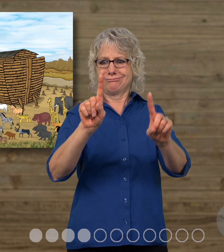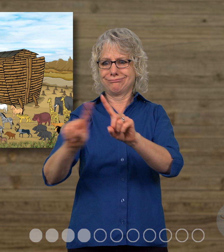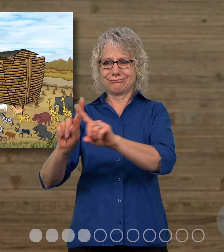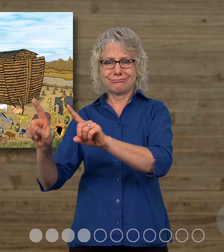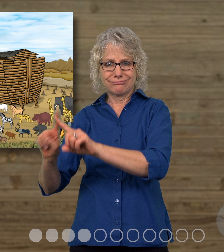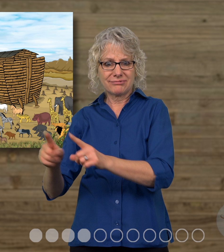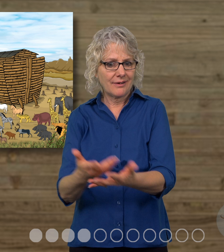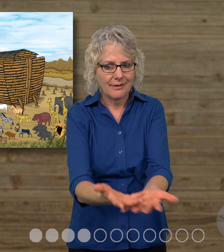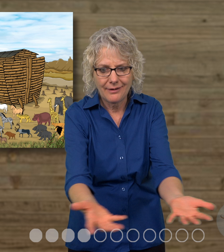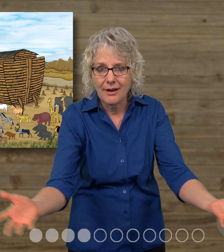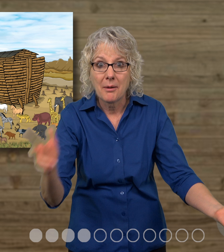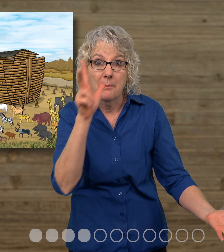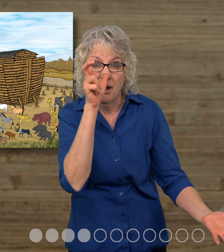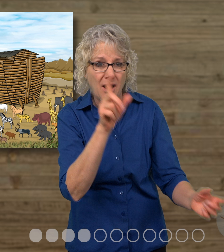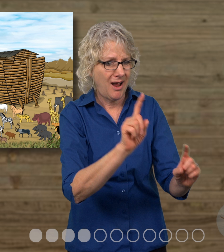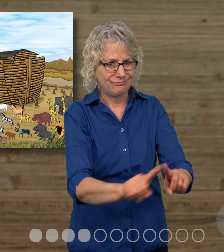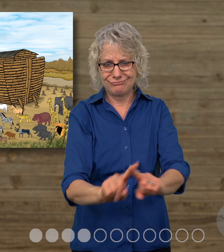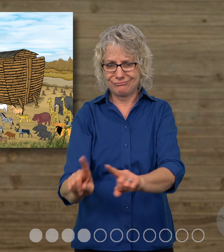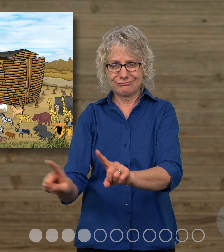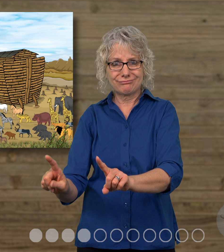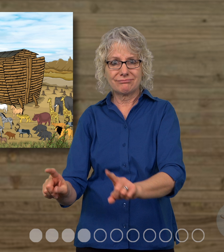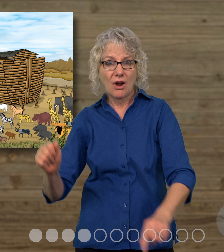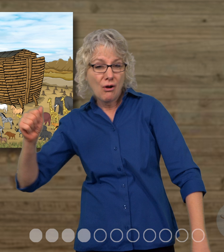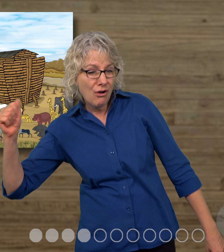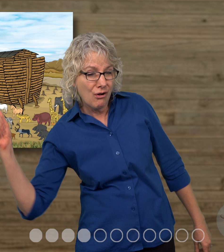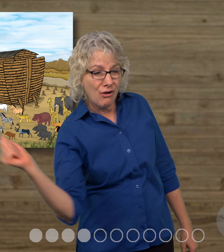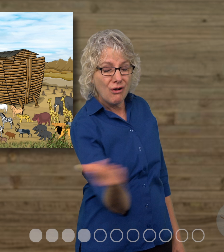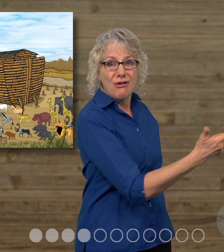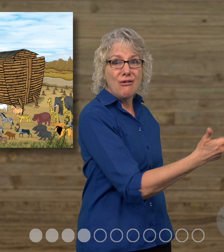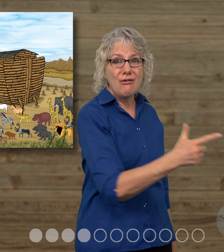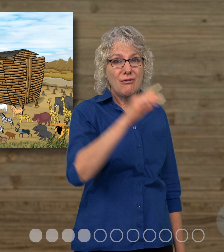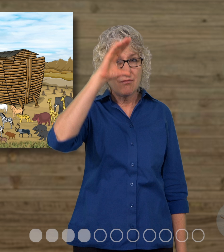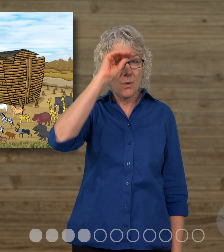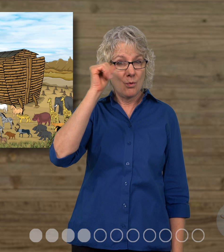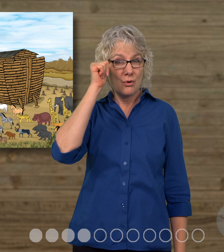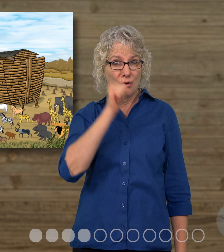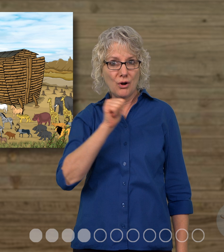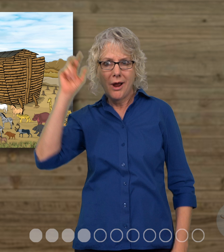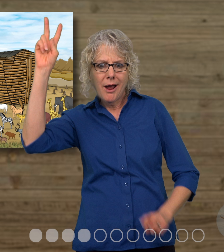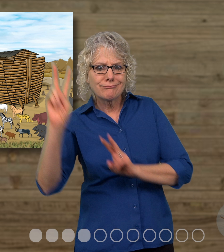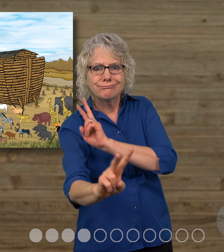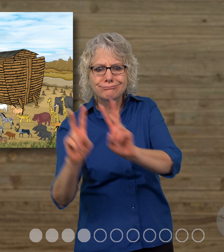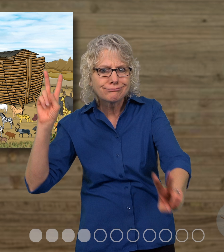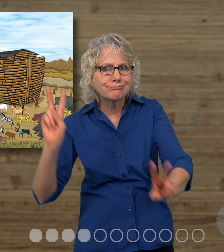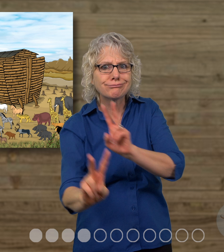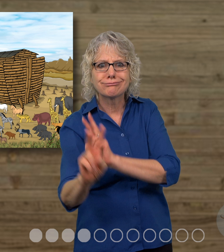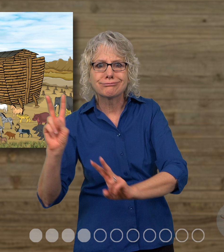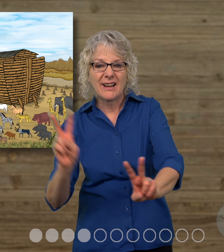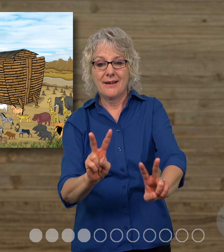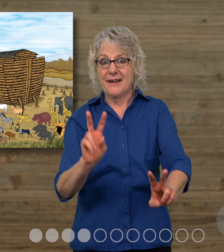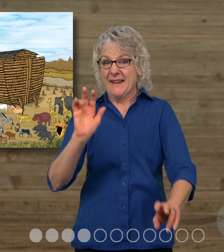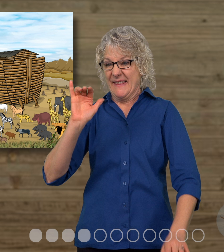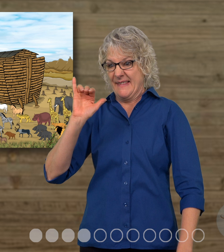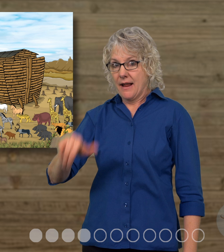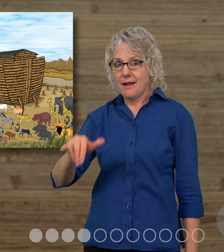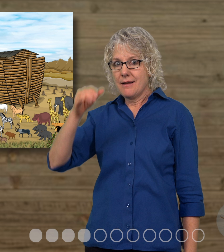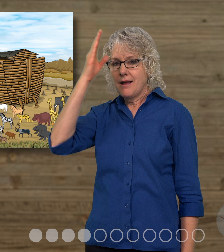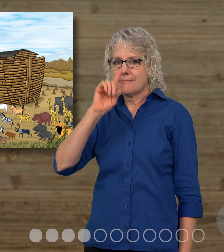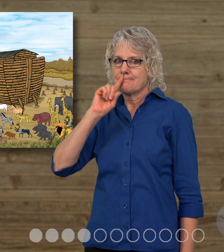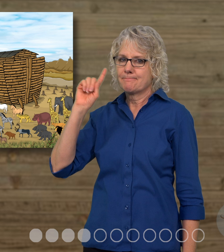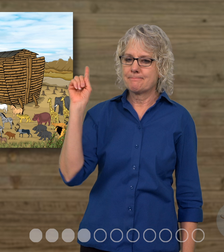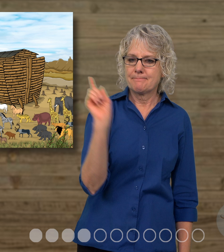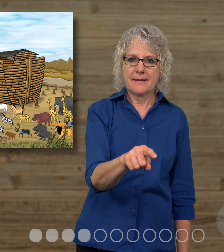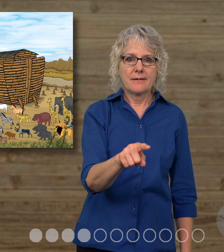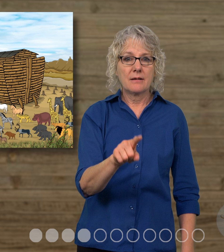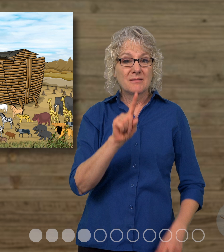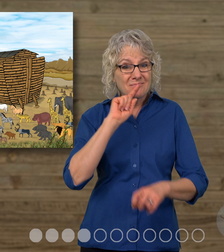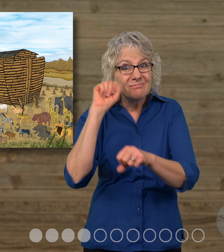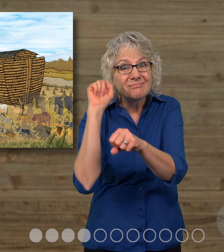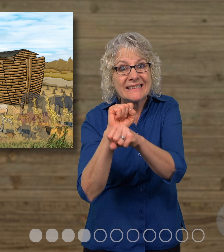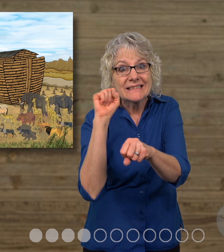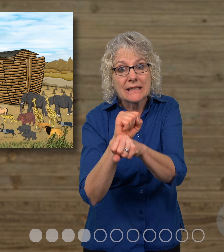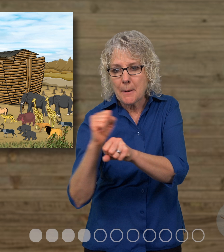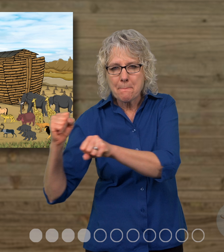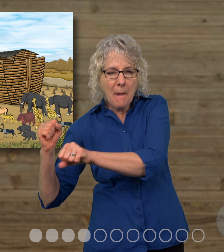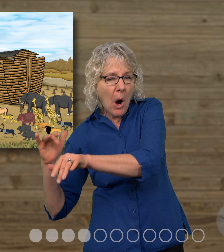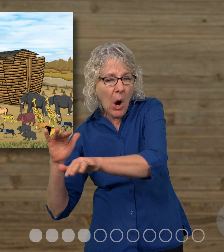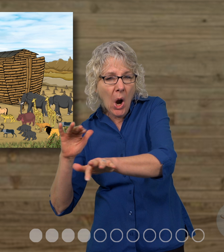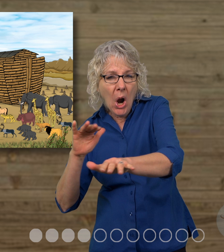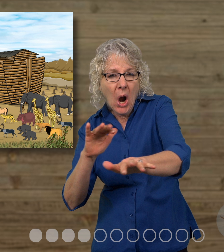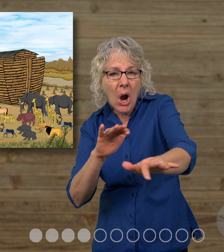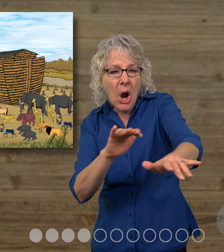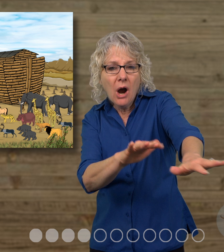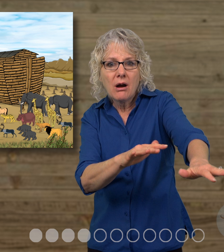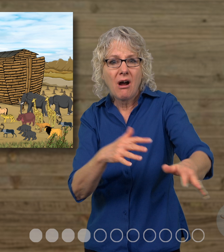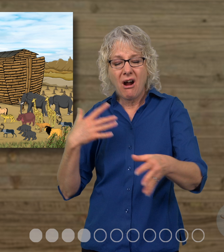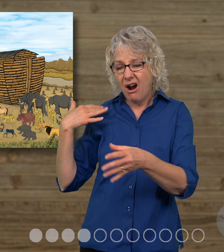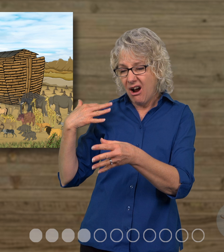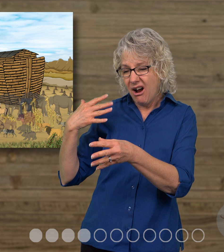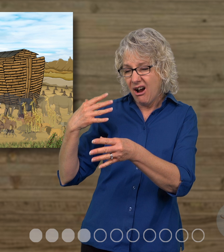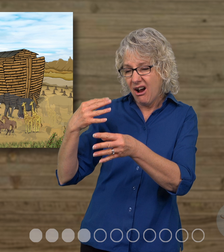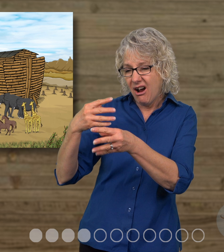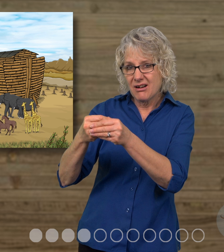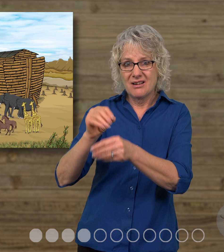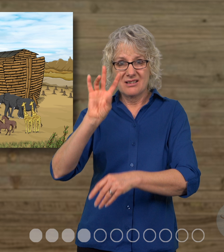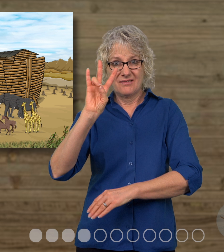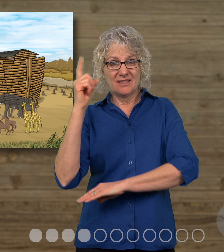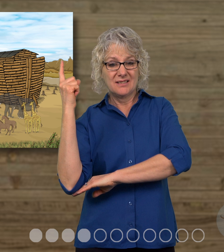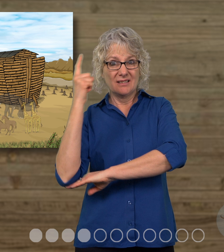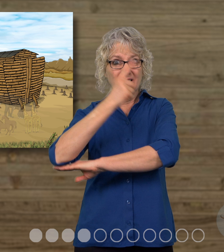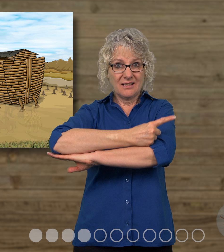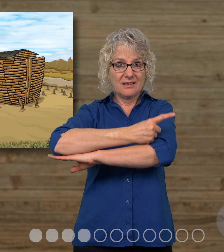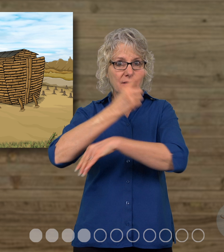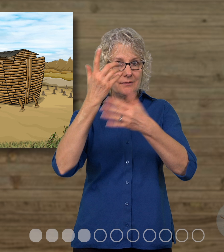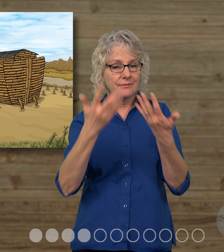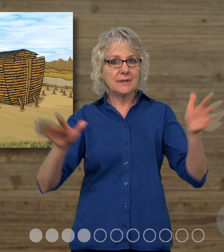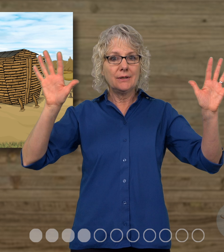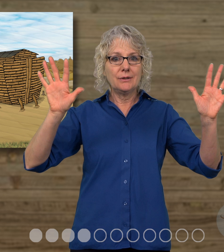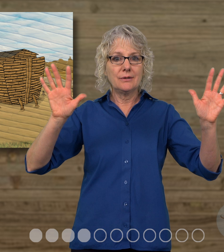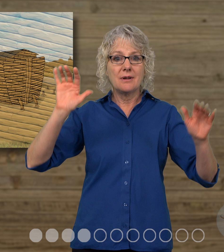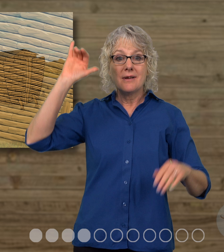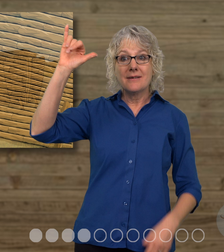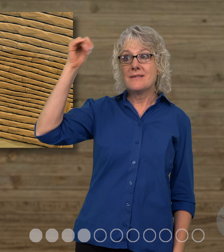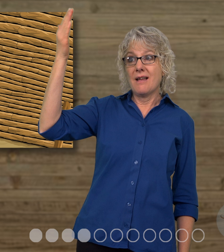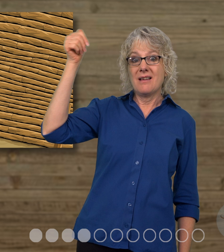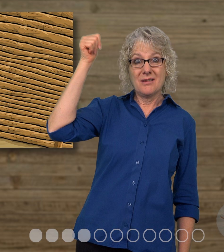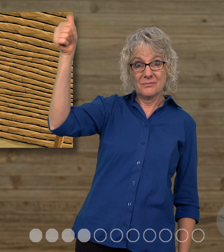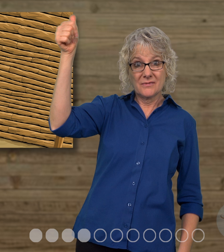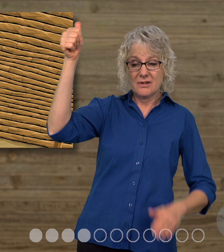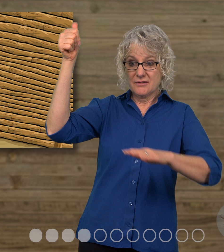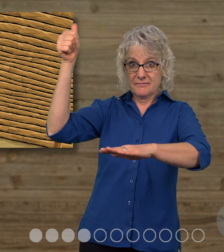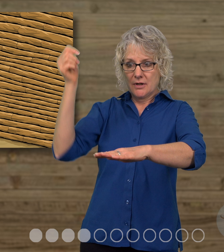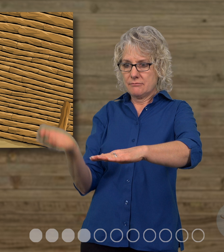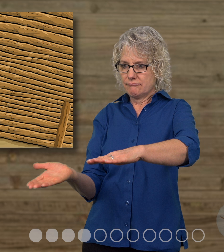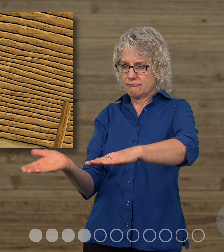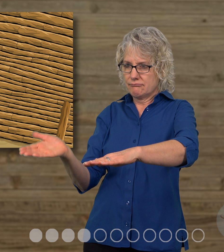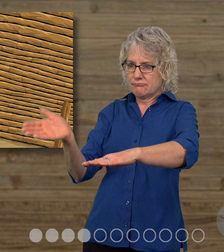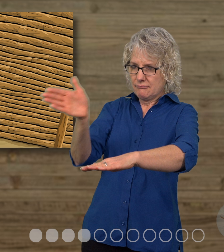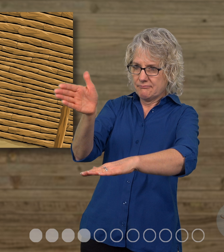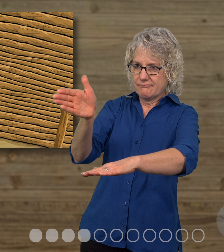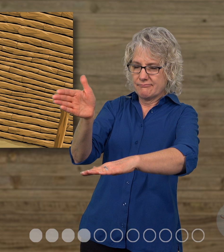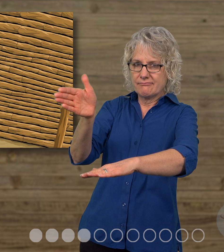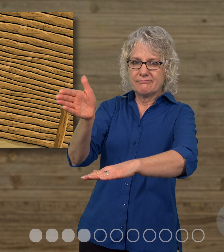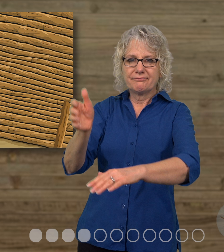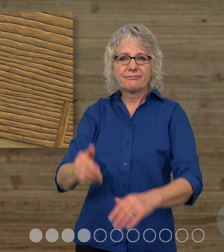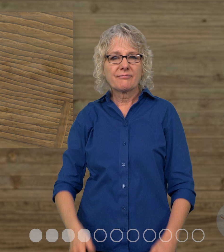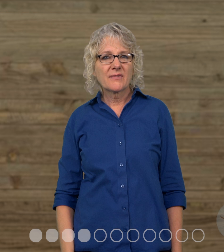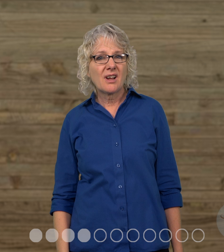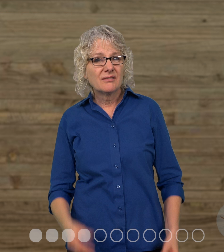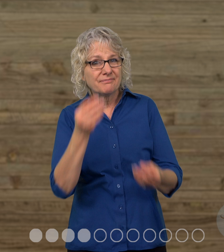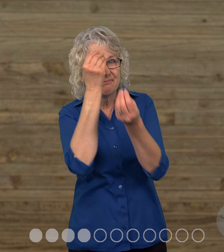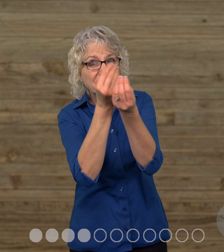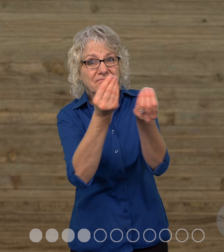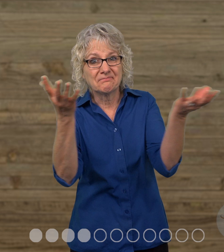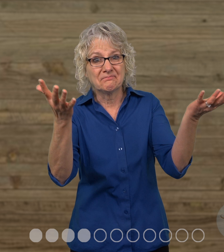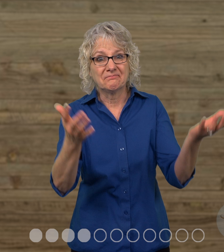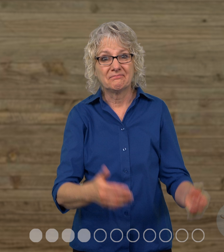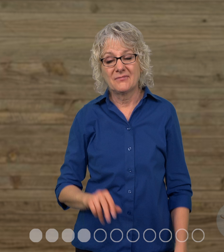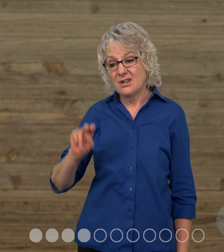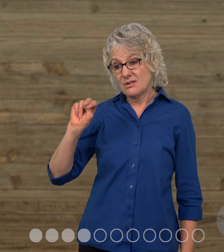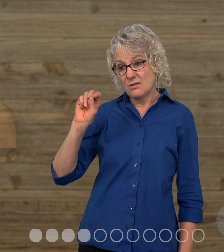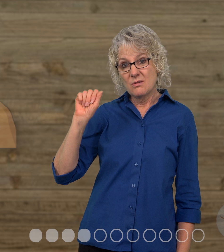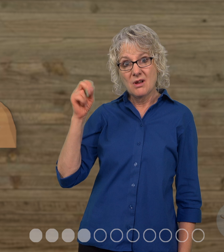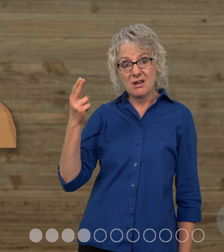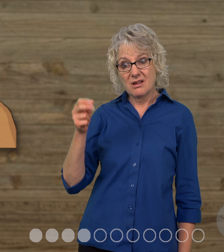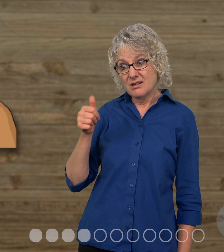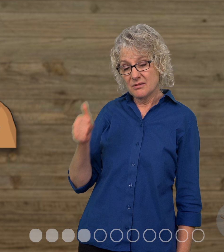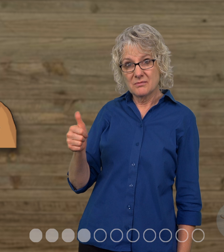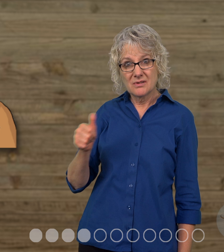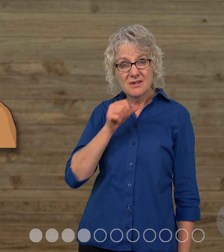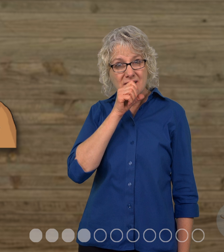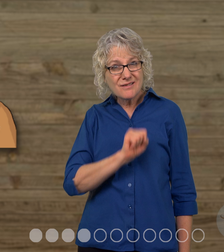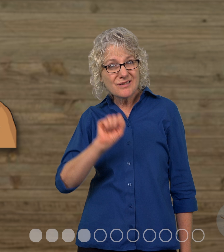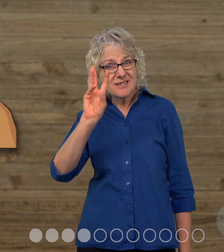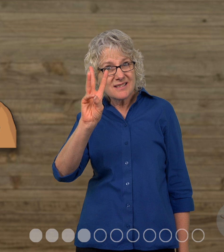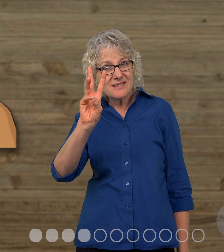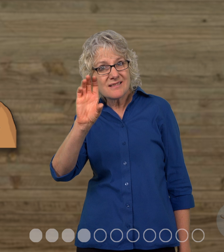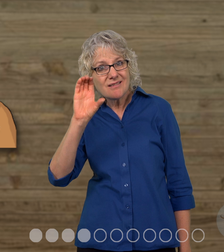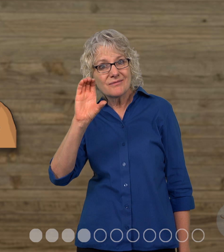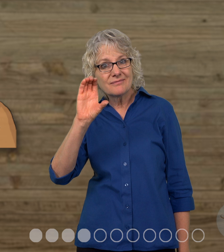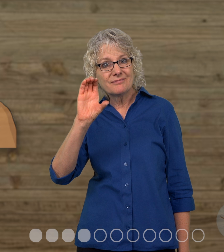On that very day Noah entered the ark, along with his sons Shem, Ham, and Japheth, and his wife, and the three wives of his sons— they and every kind of wild animal, livestock, crawling creature, bird, and winged creature. They came to Noah to enter the ark, two by two of every creature with the breath of life.